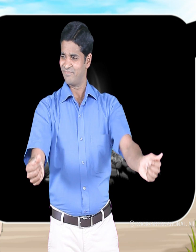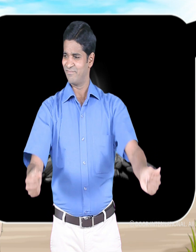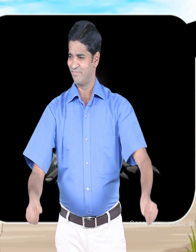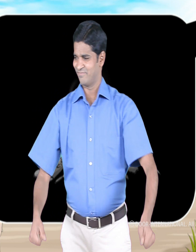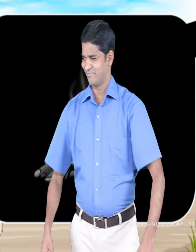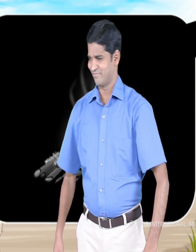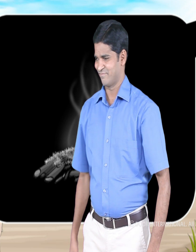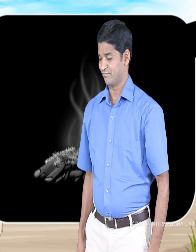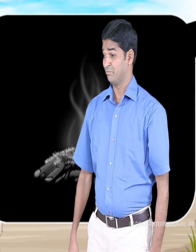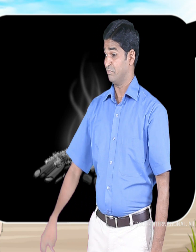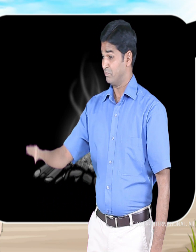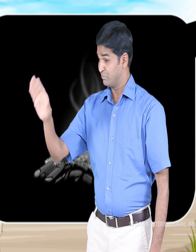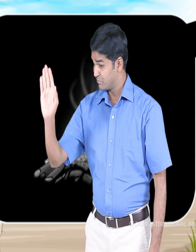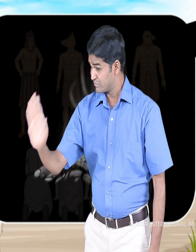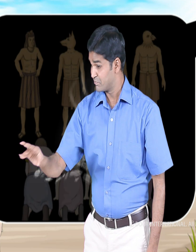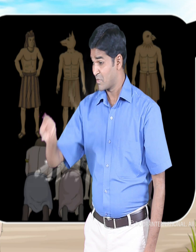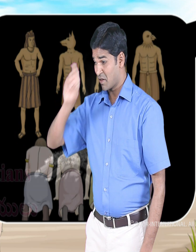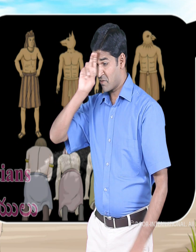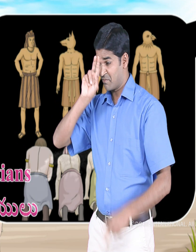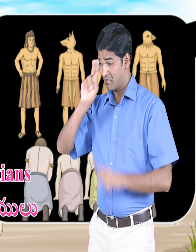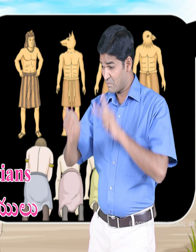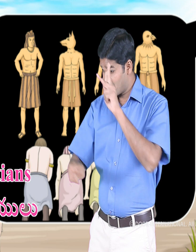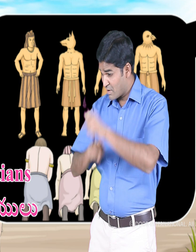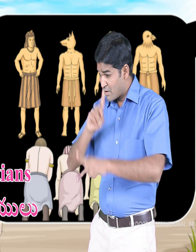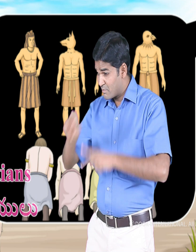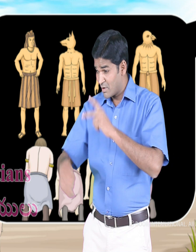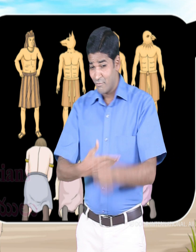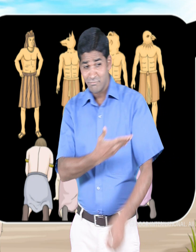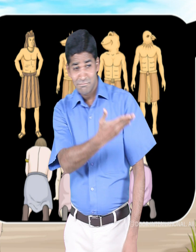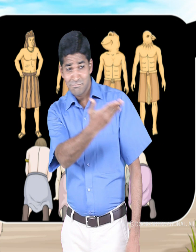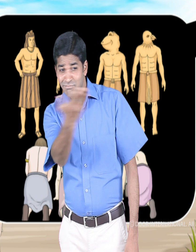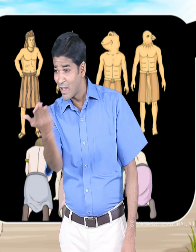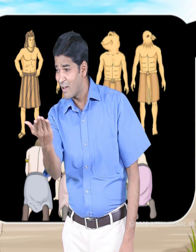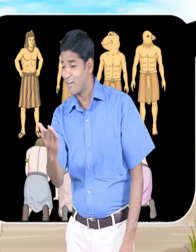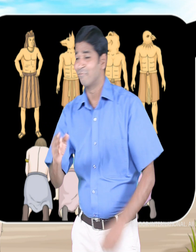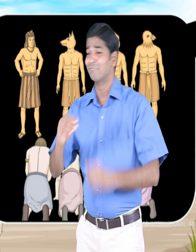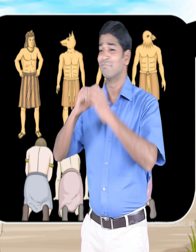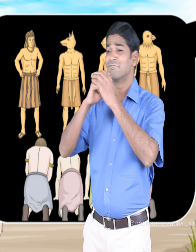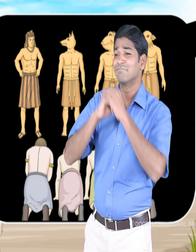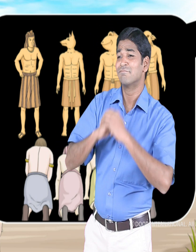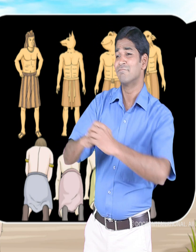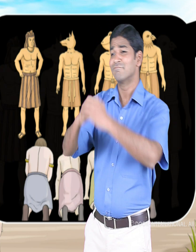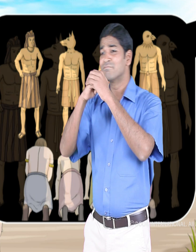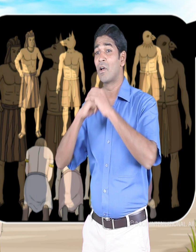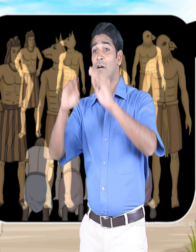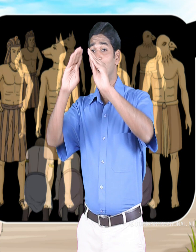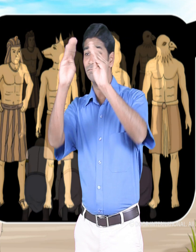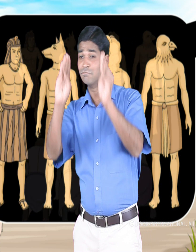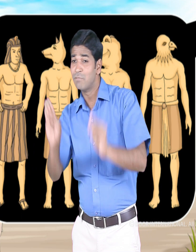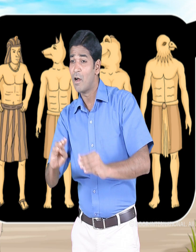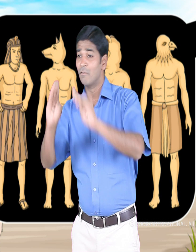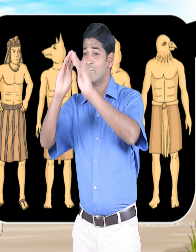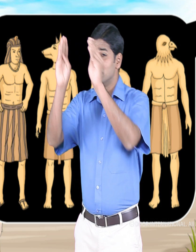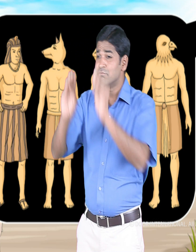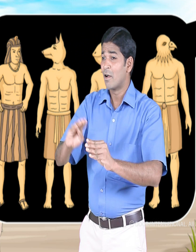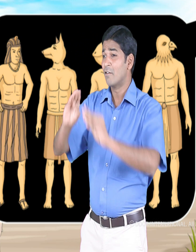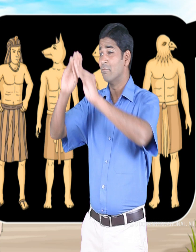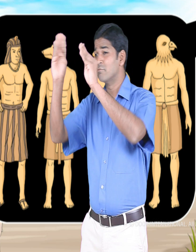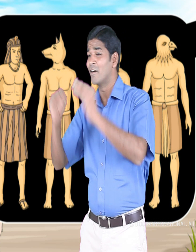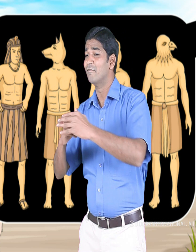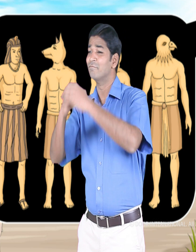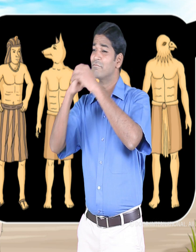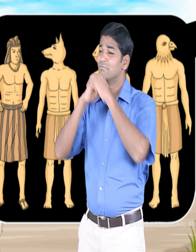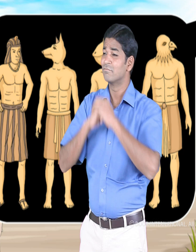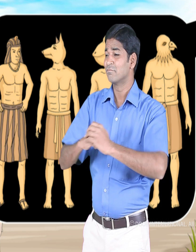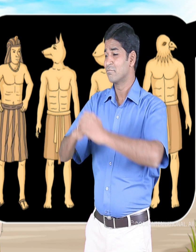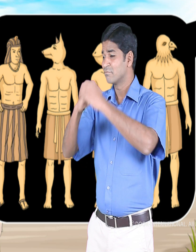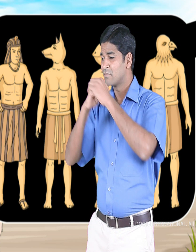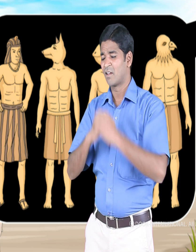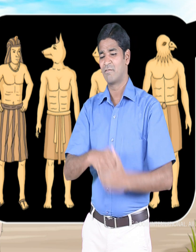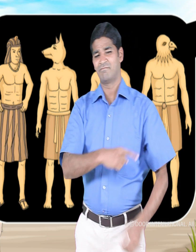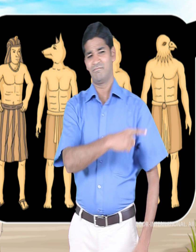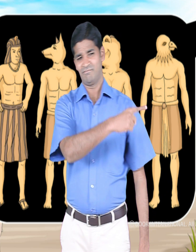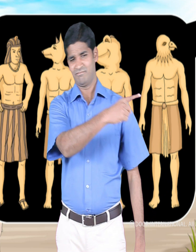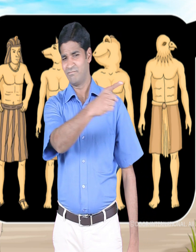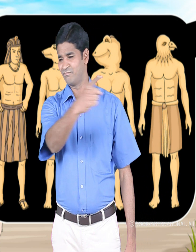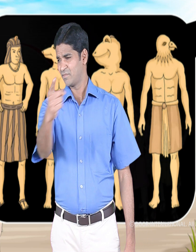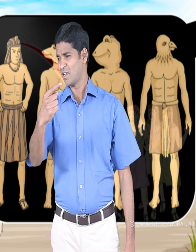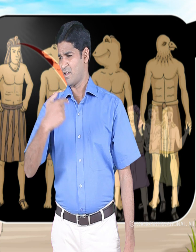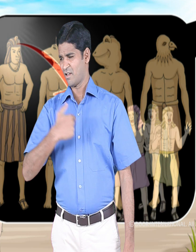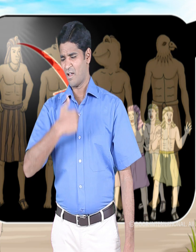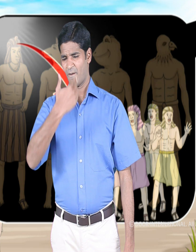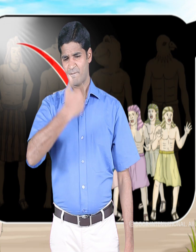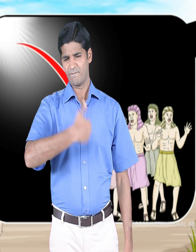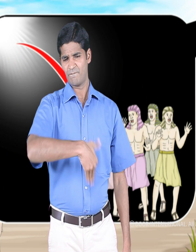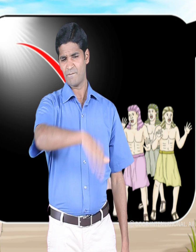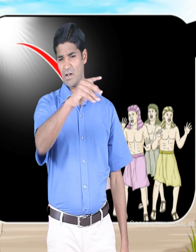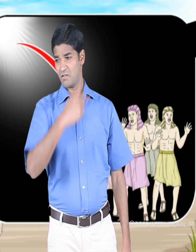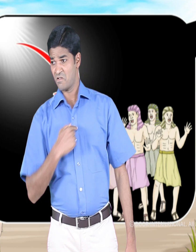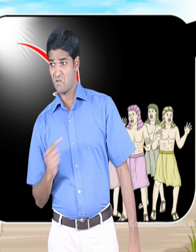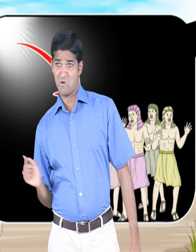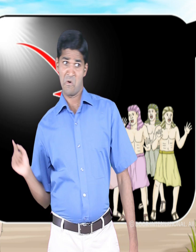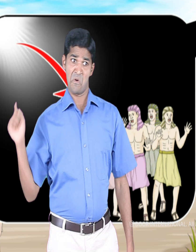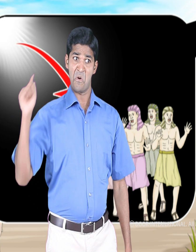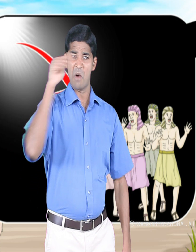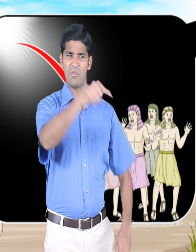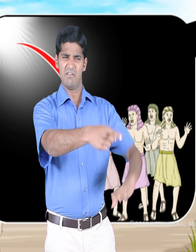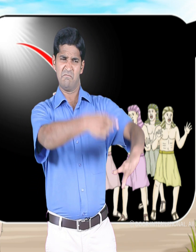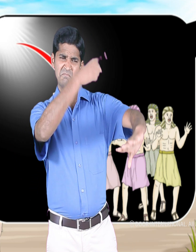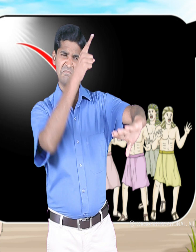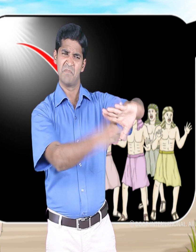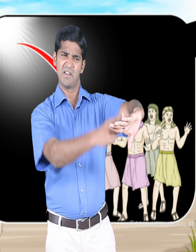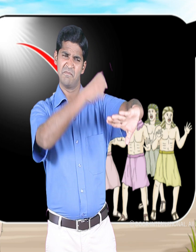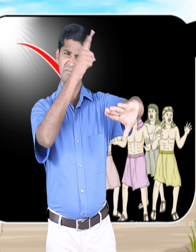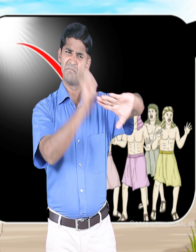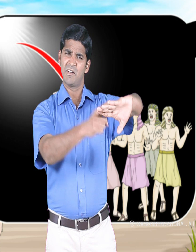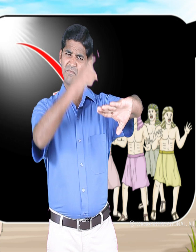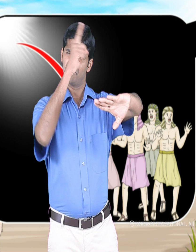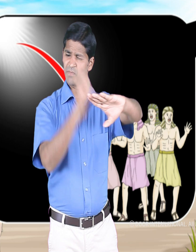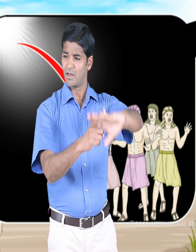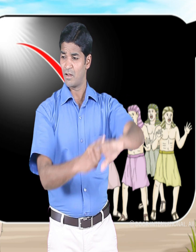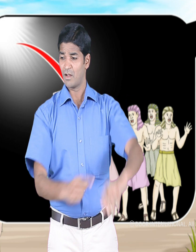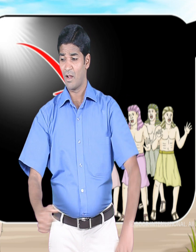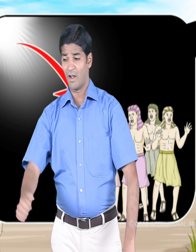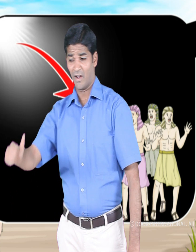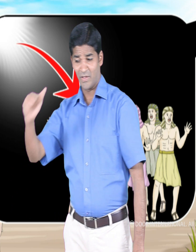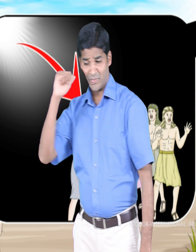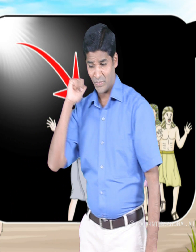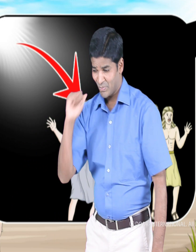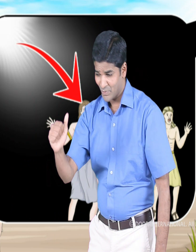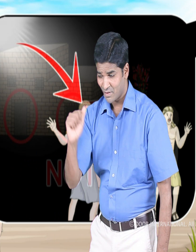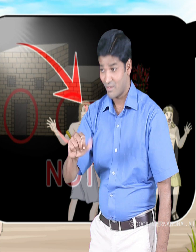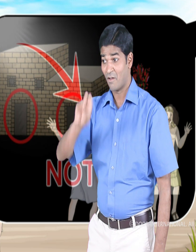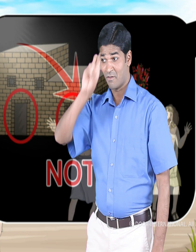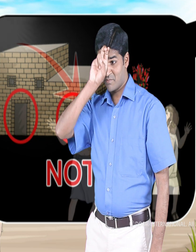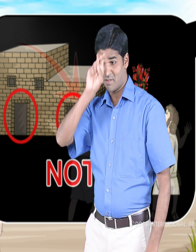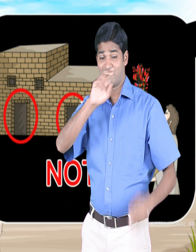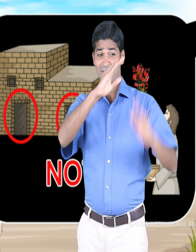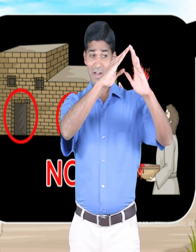On that night I will pass through the land of Egypt and strike down every firstborn male, both man and beast, and I will execute judgment against all the gods of Egypt. I am the LORD.